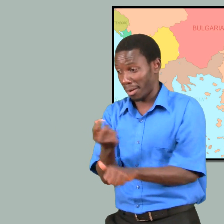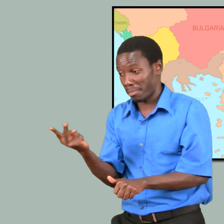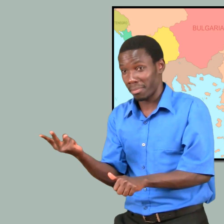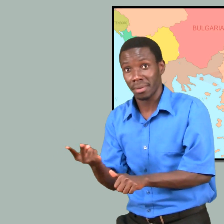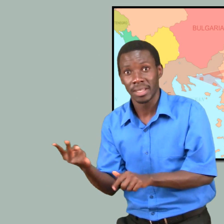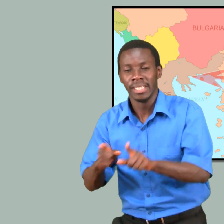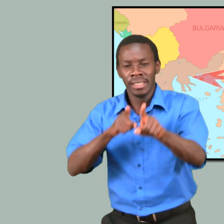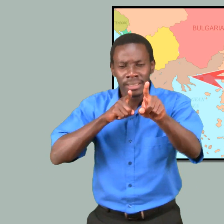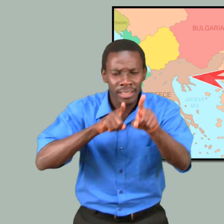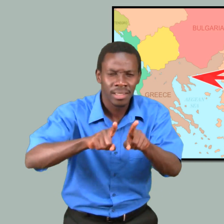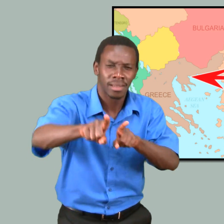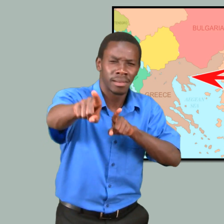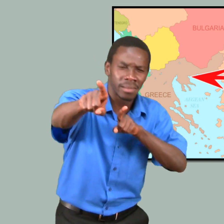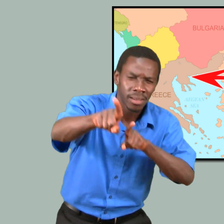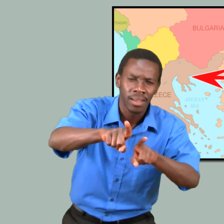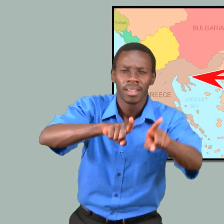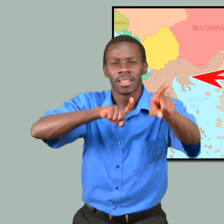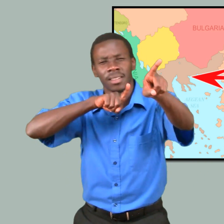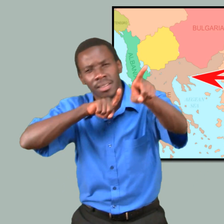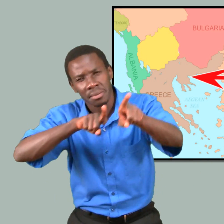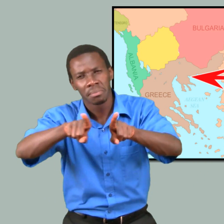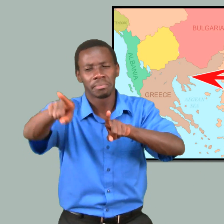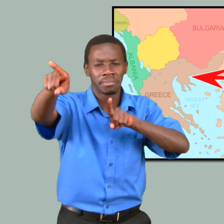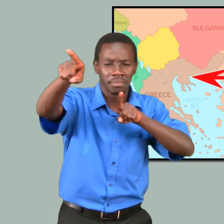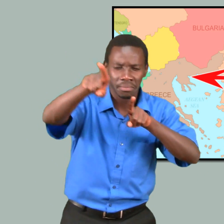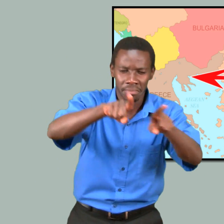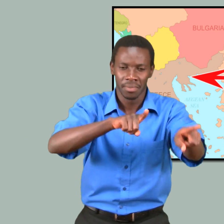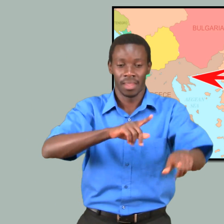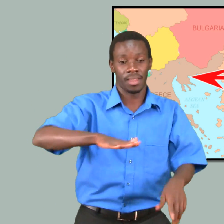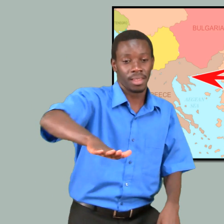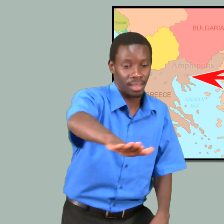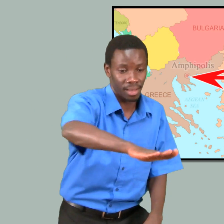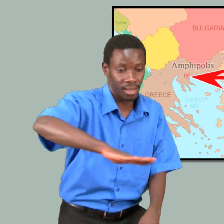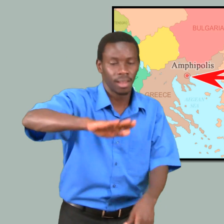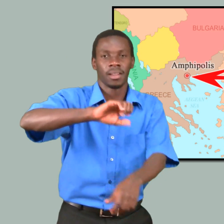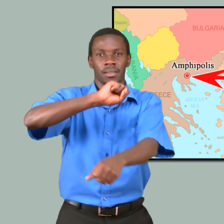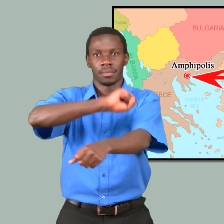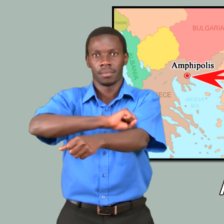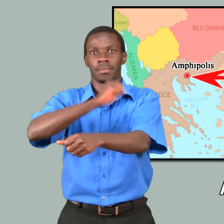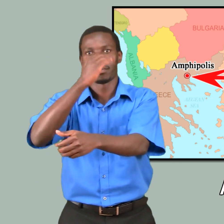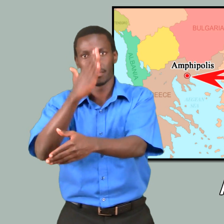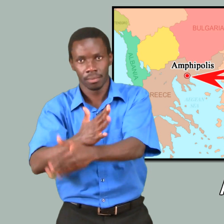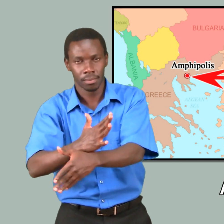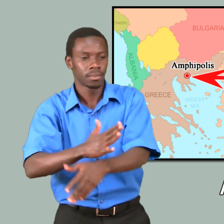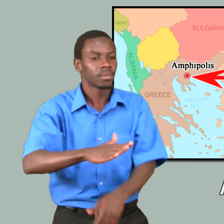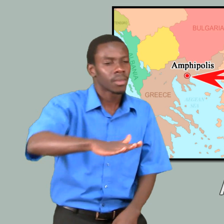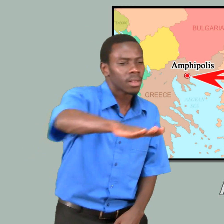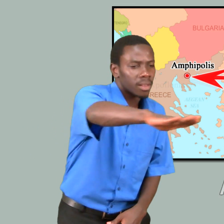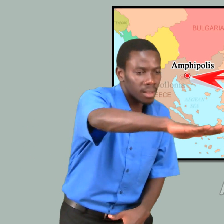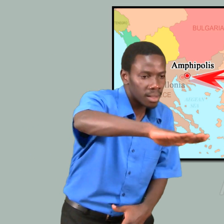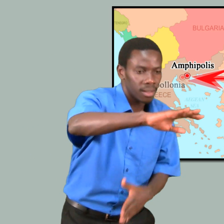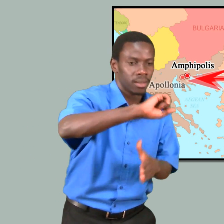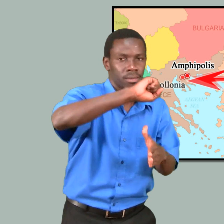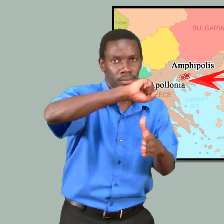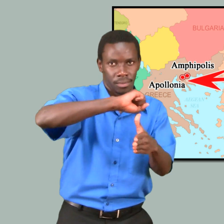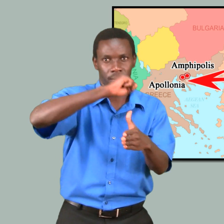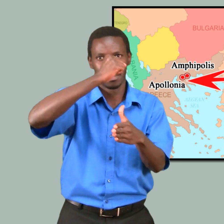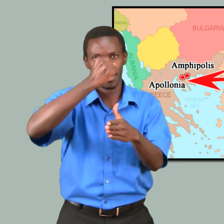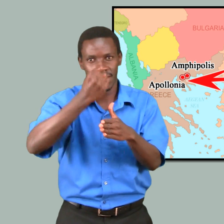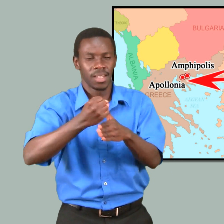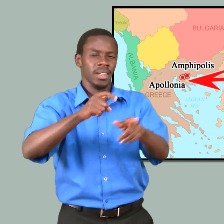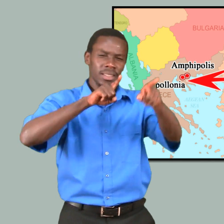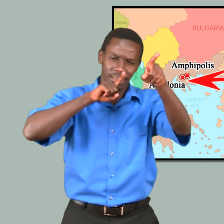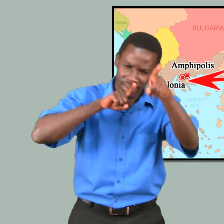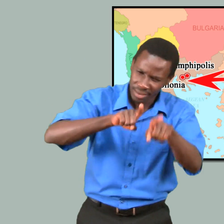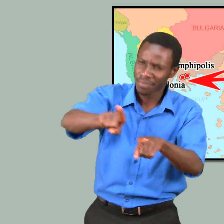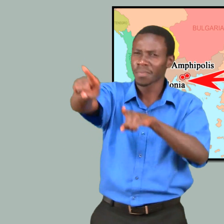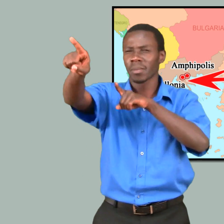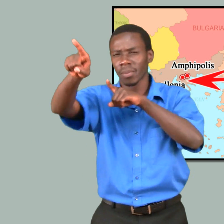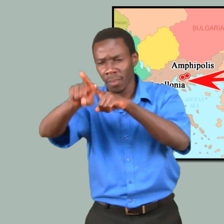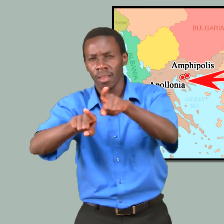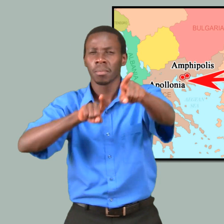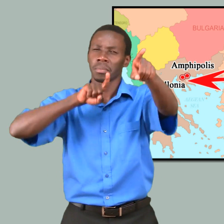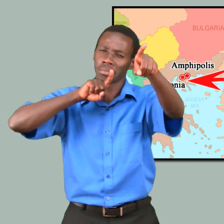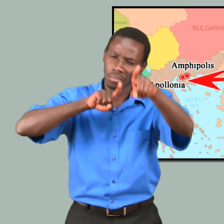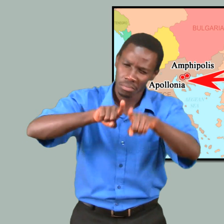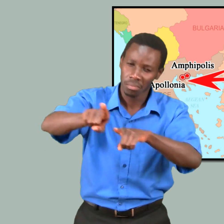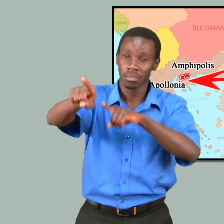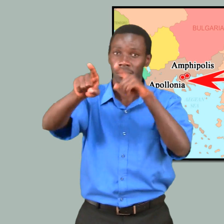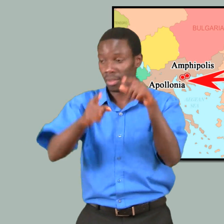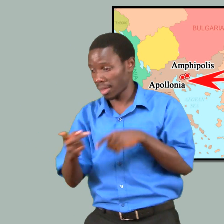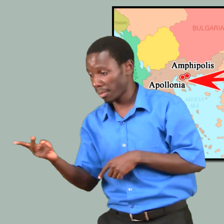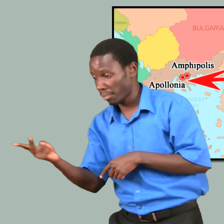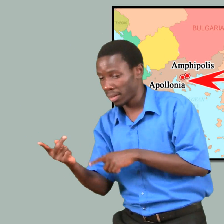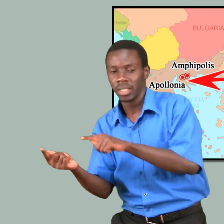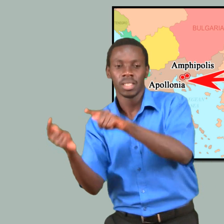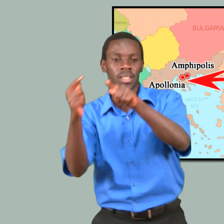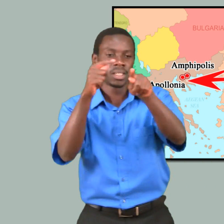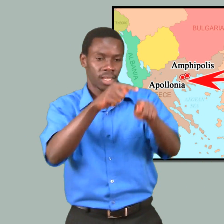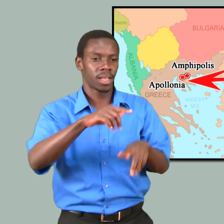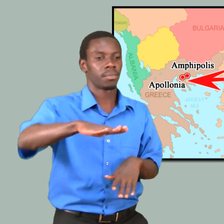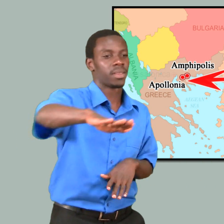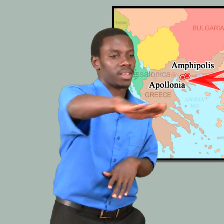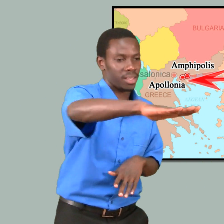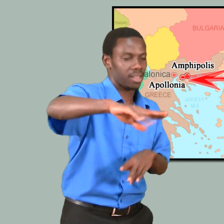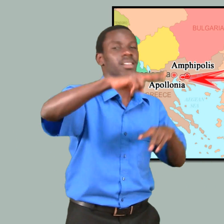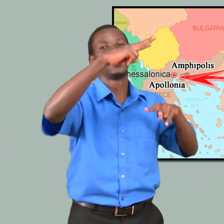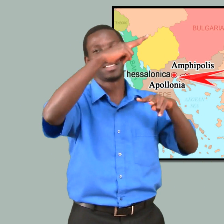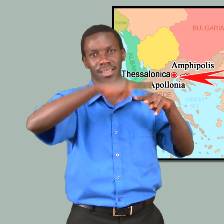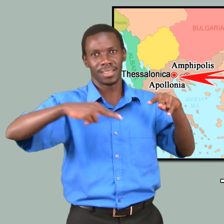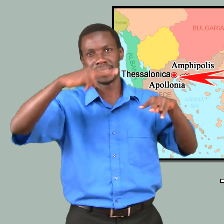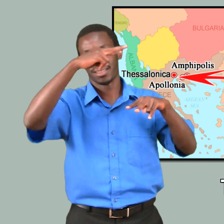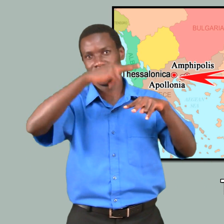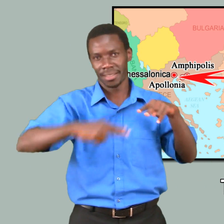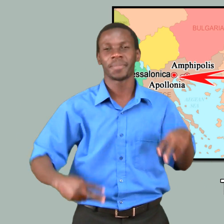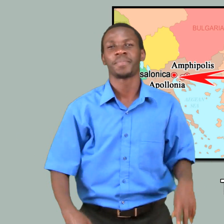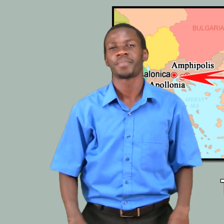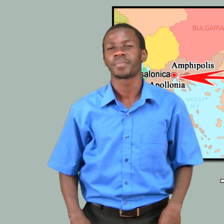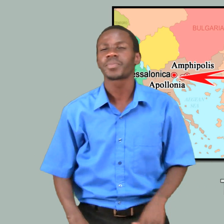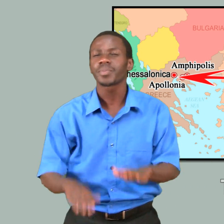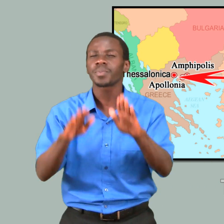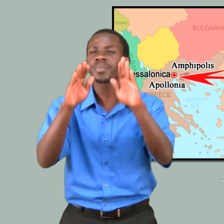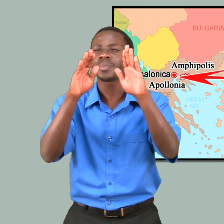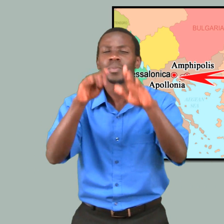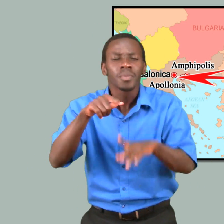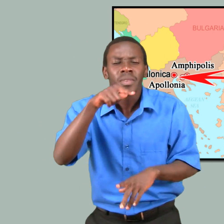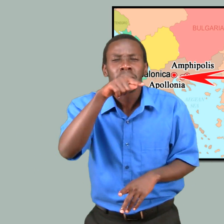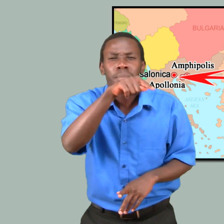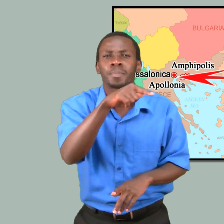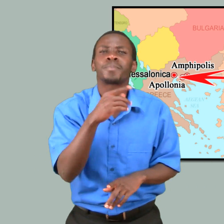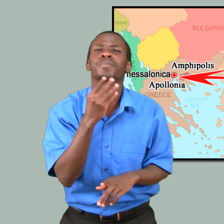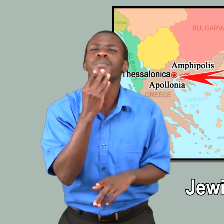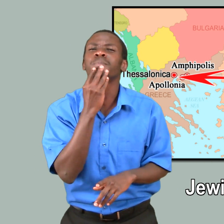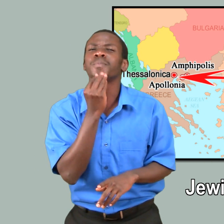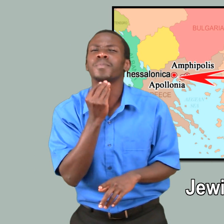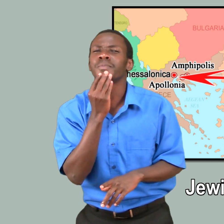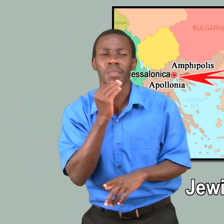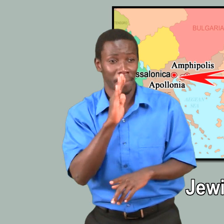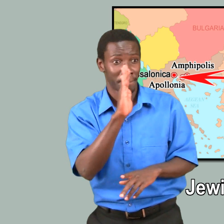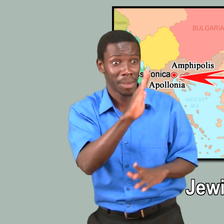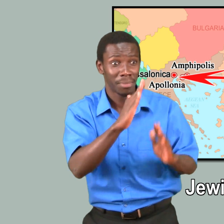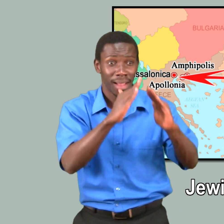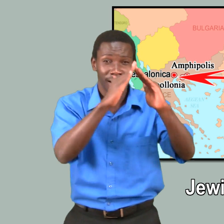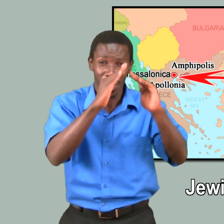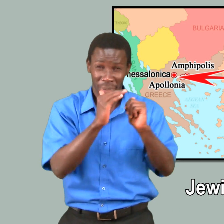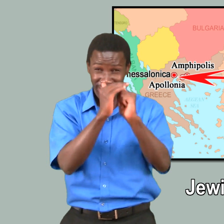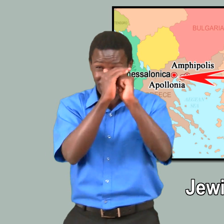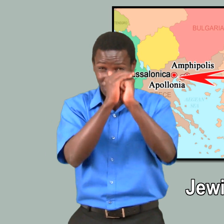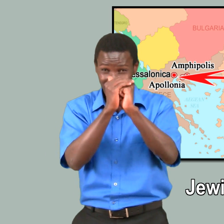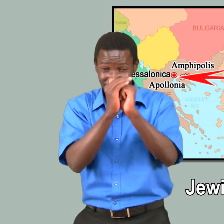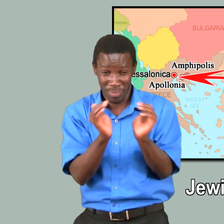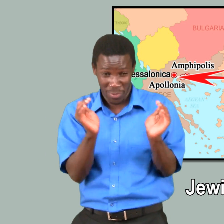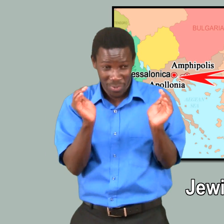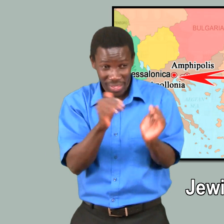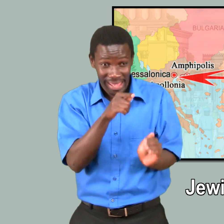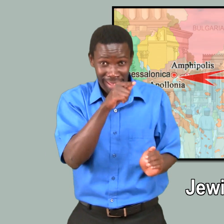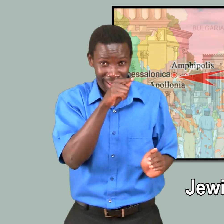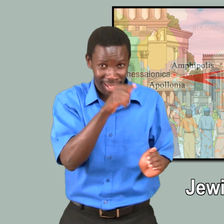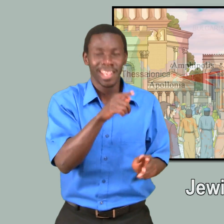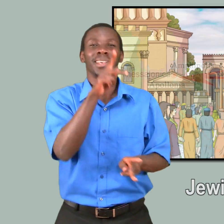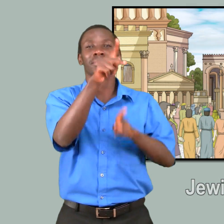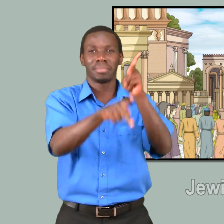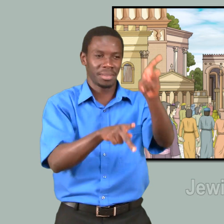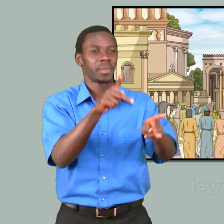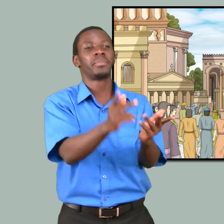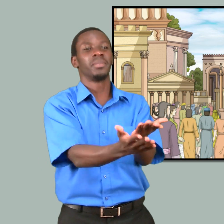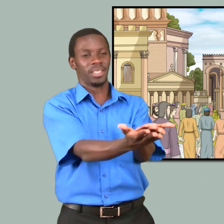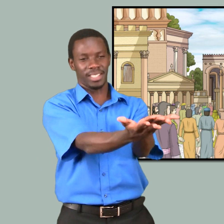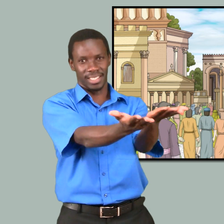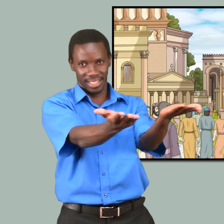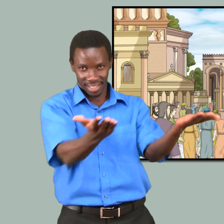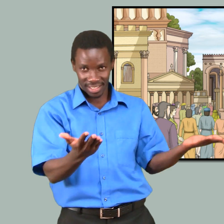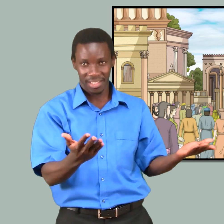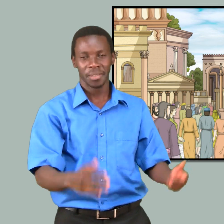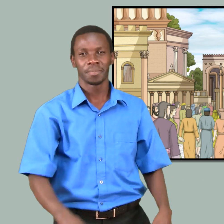When they had passed through Amphipolis and Apollonia, they came to Thessalonica, where there was a Jewish synagogue.